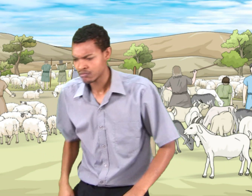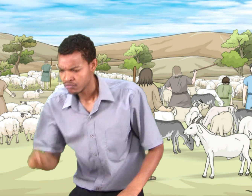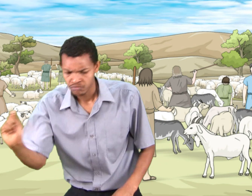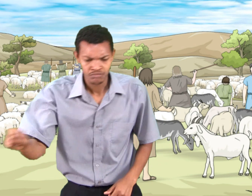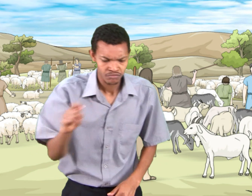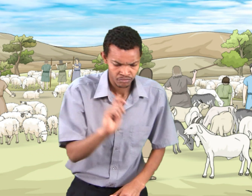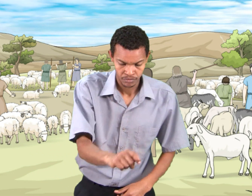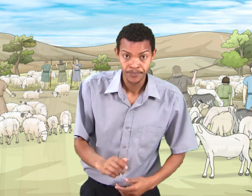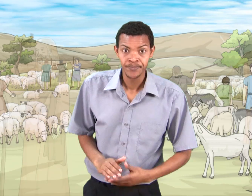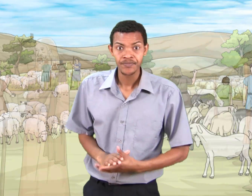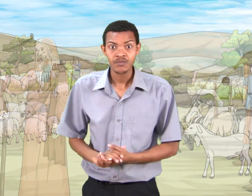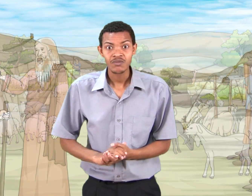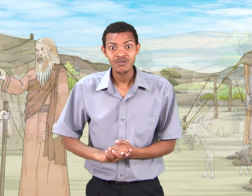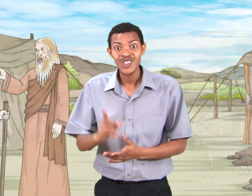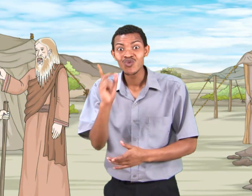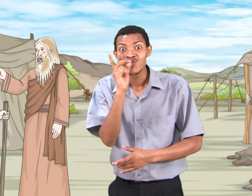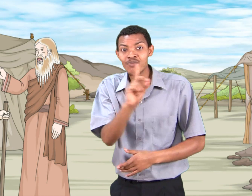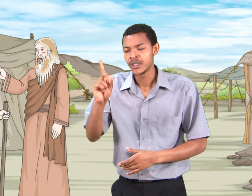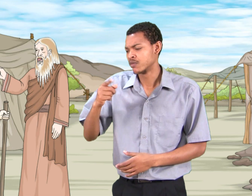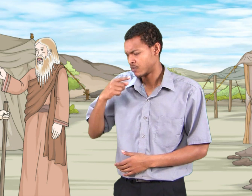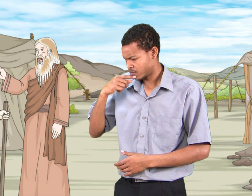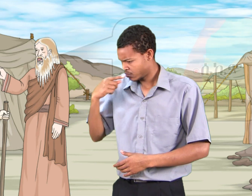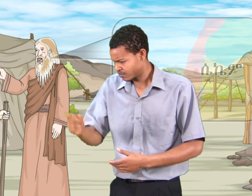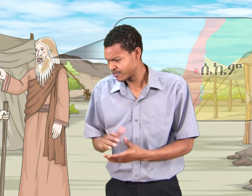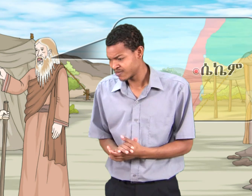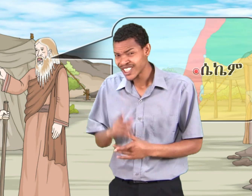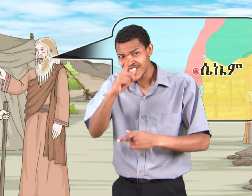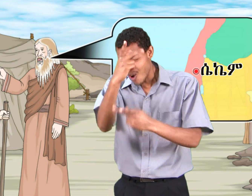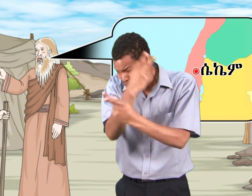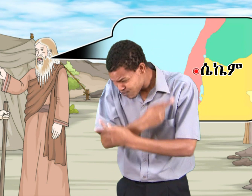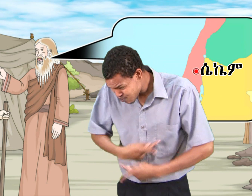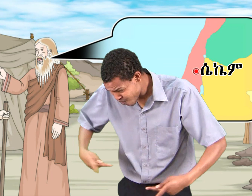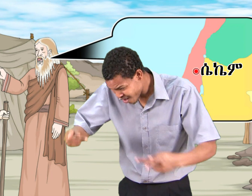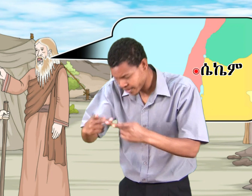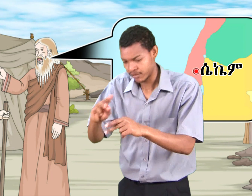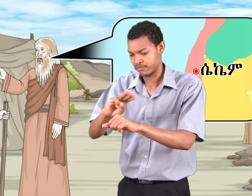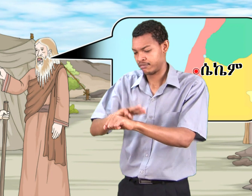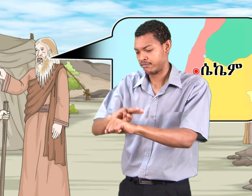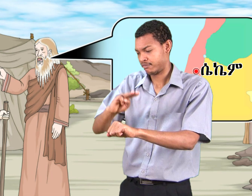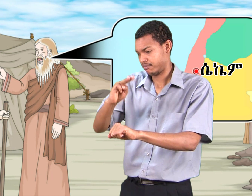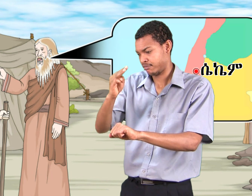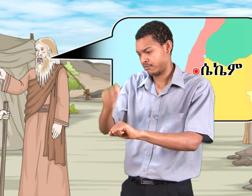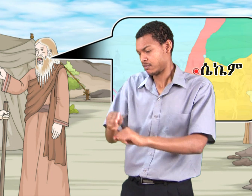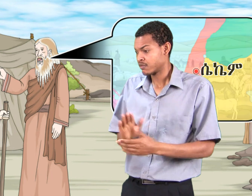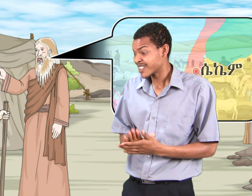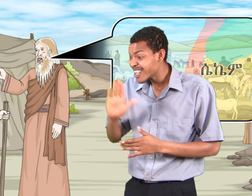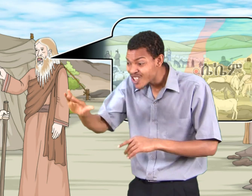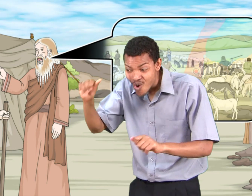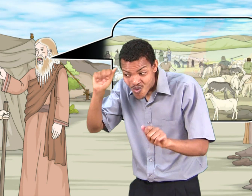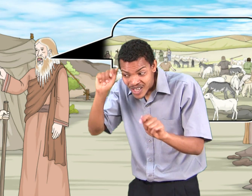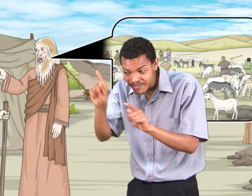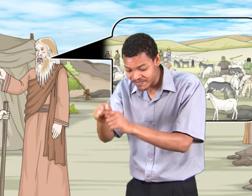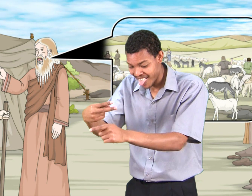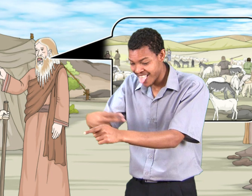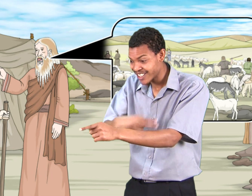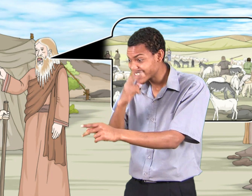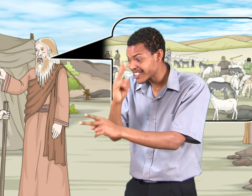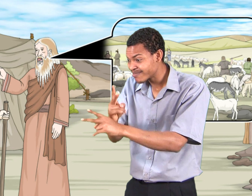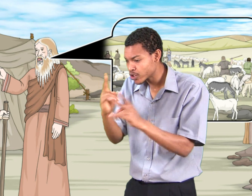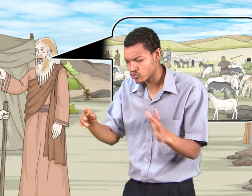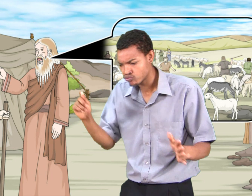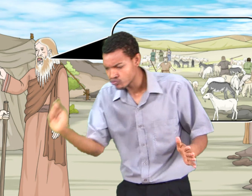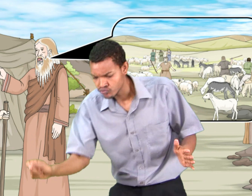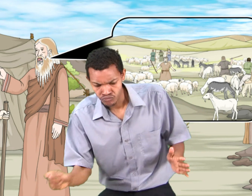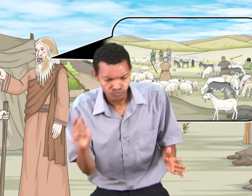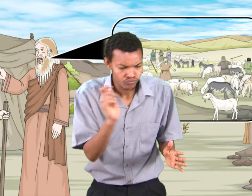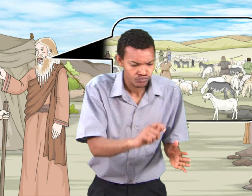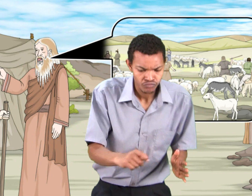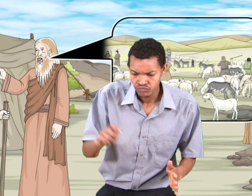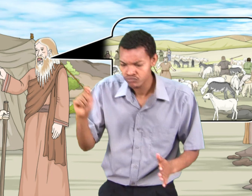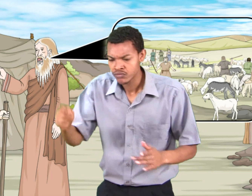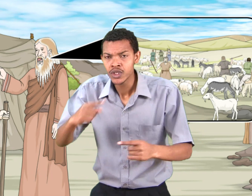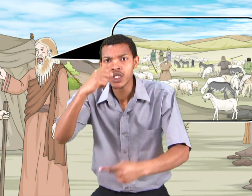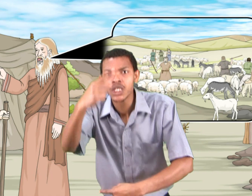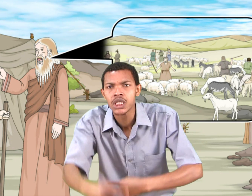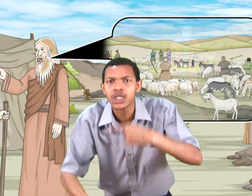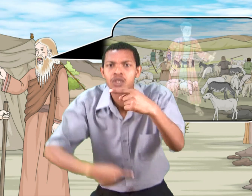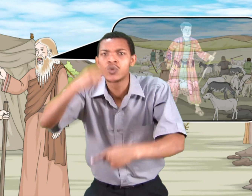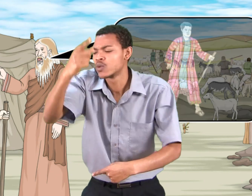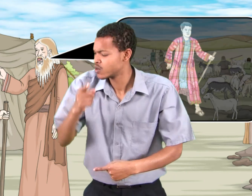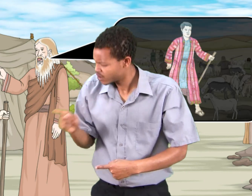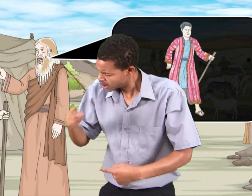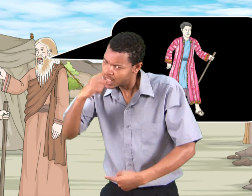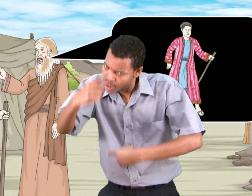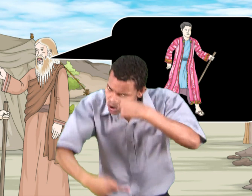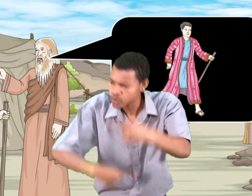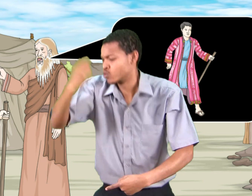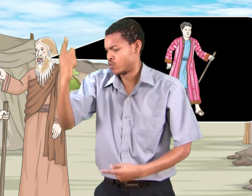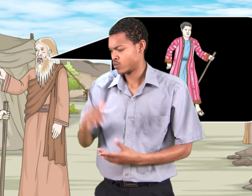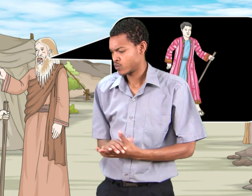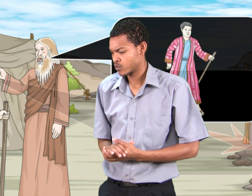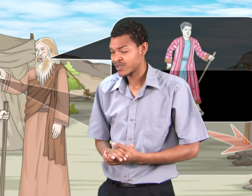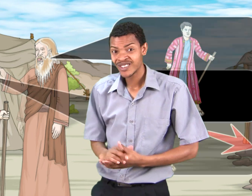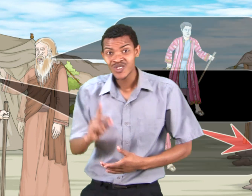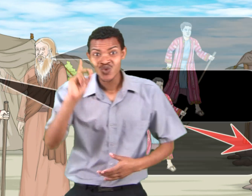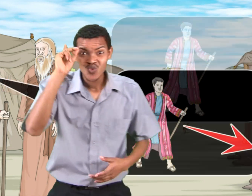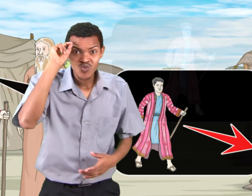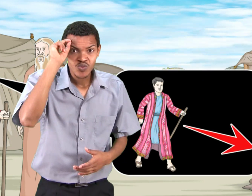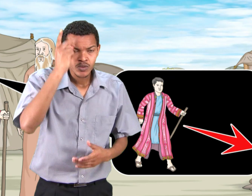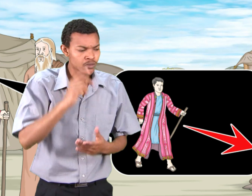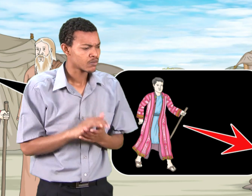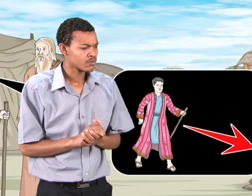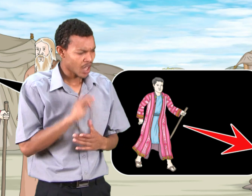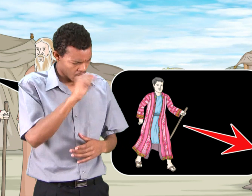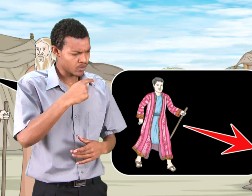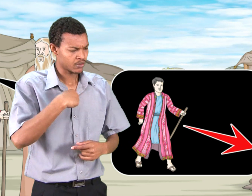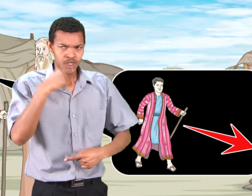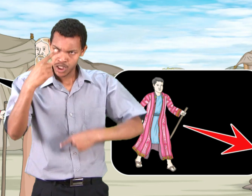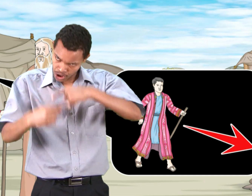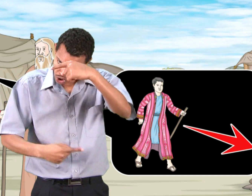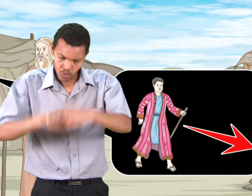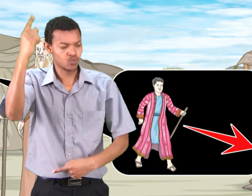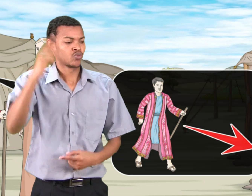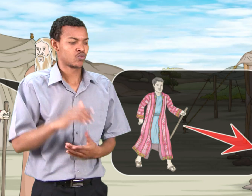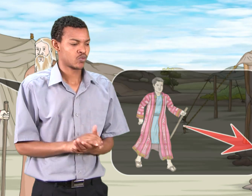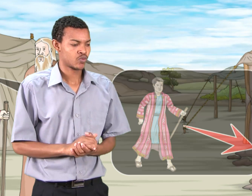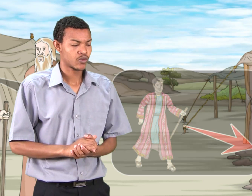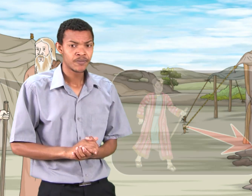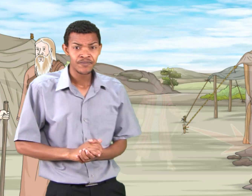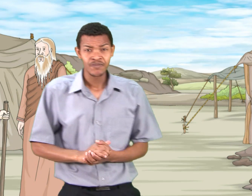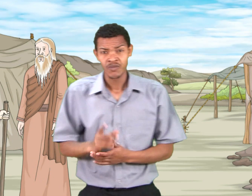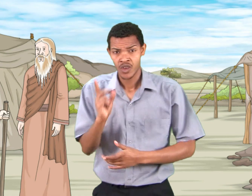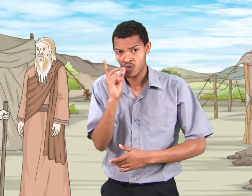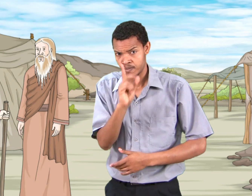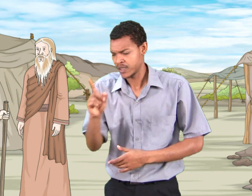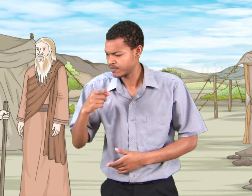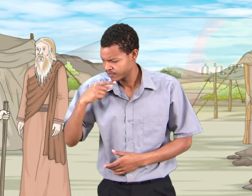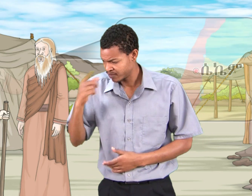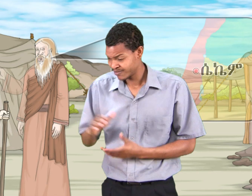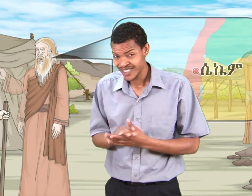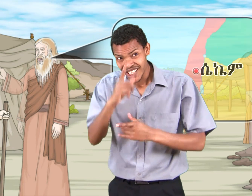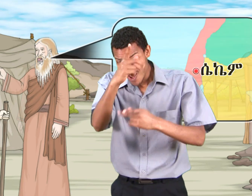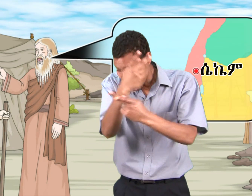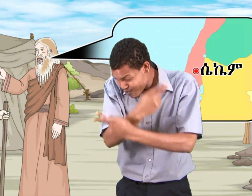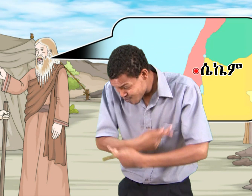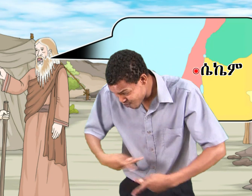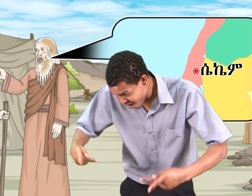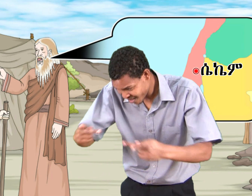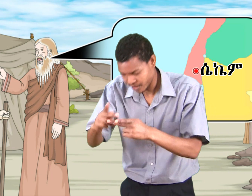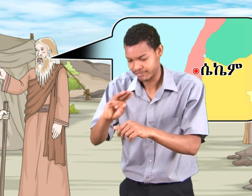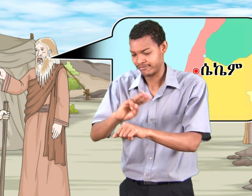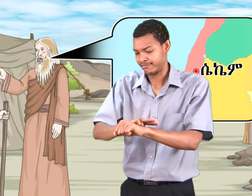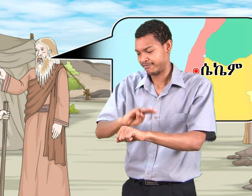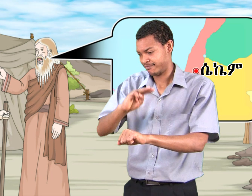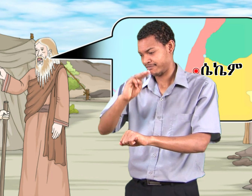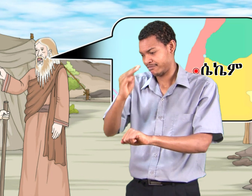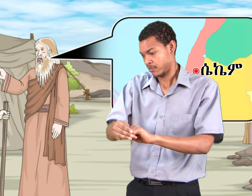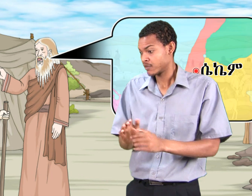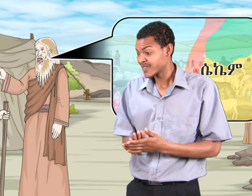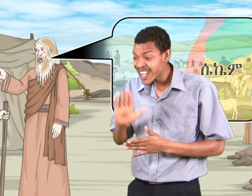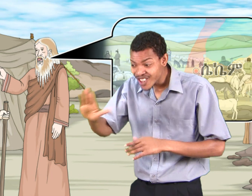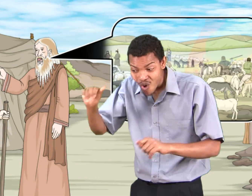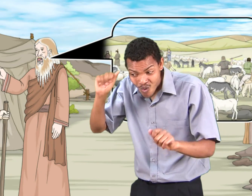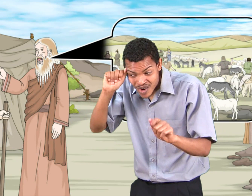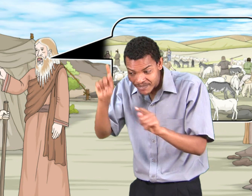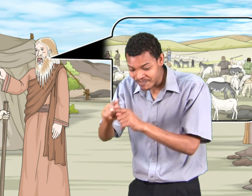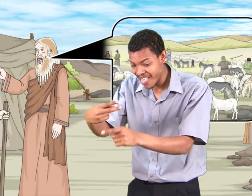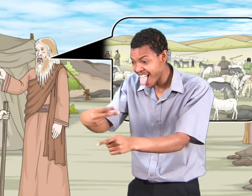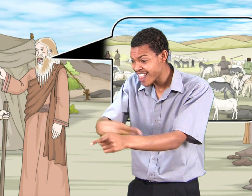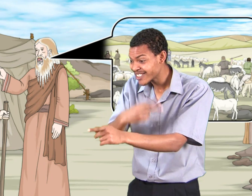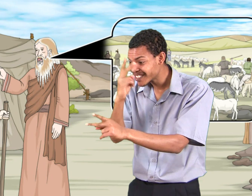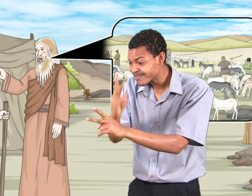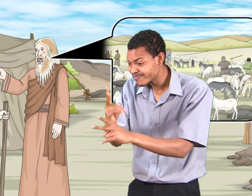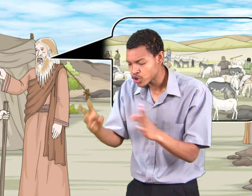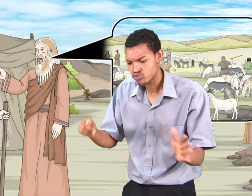Israel said to him, “Are not your brothers pasturing the flocks at Shechem? Get ready; I am sending you to them.” “I am ready,” Joseph replied.